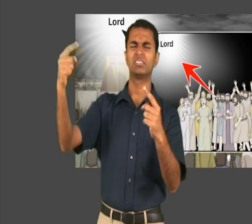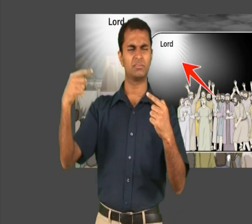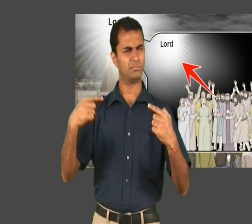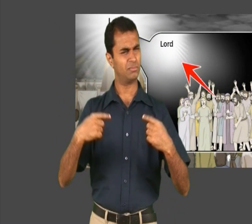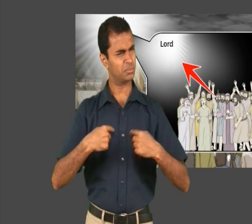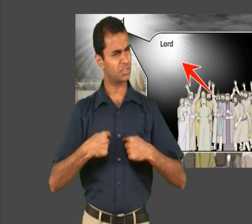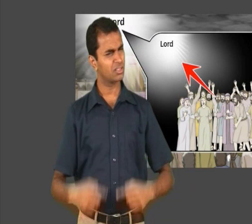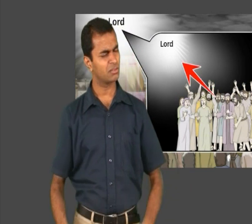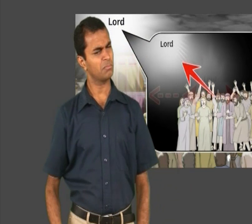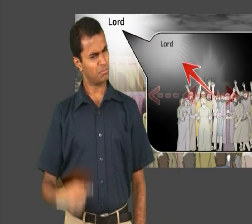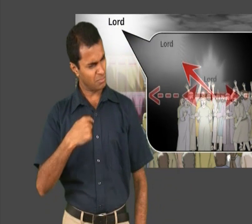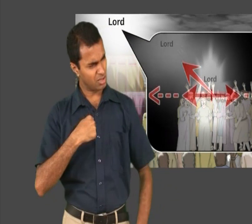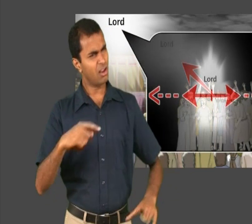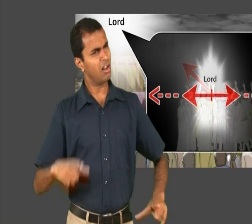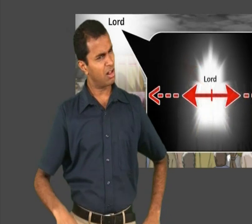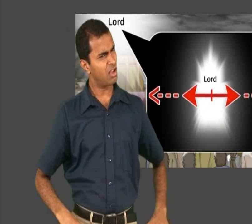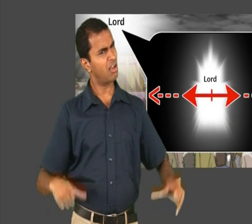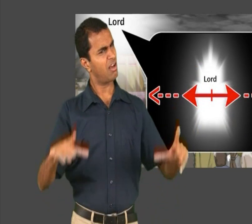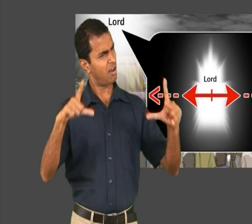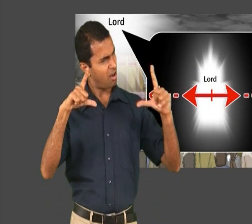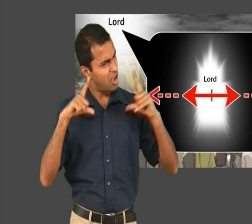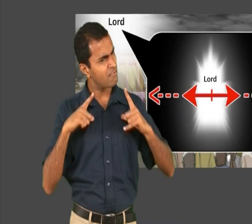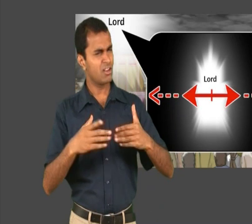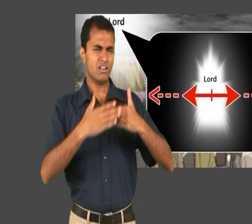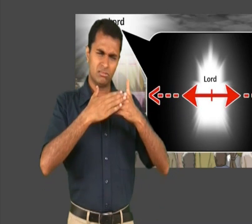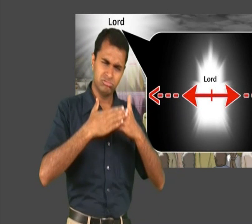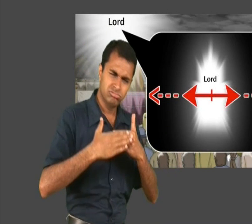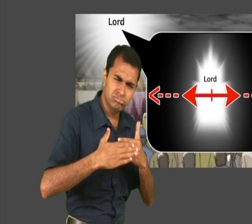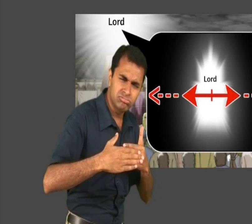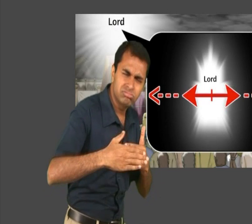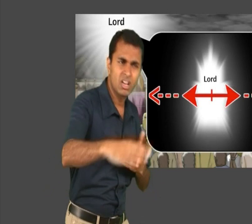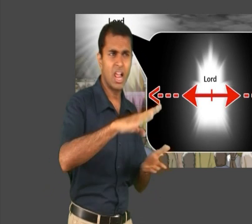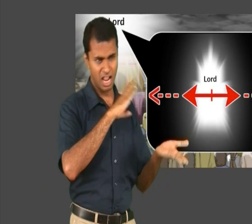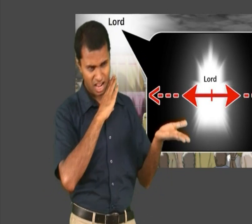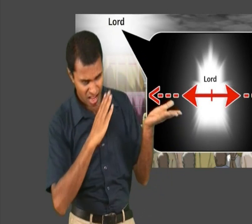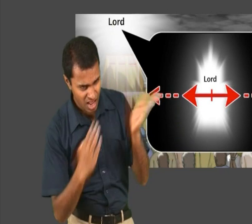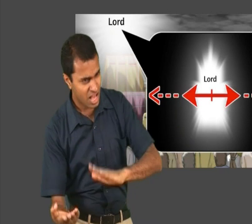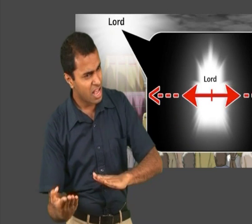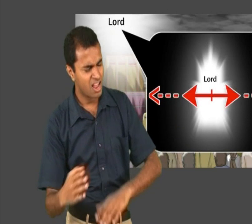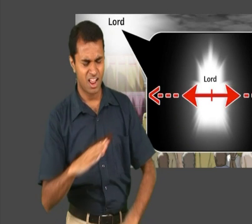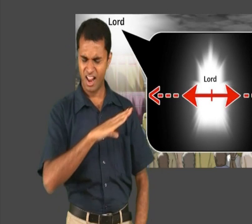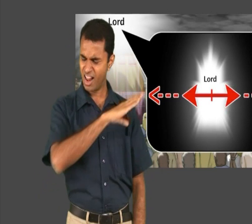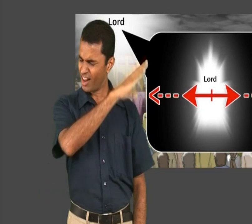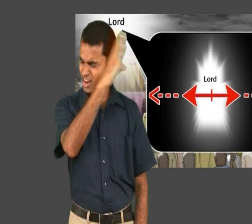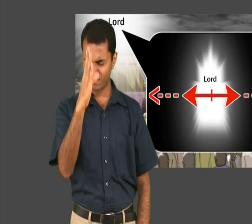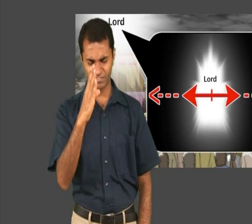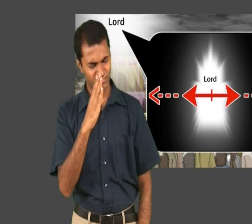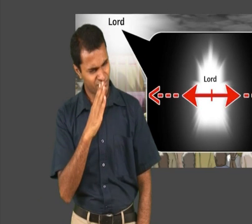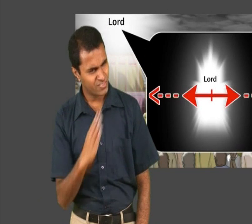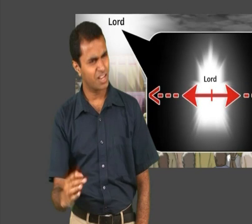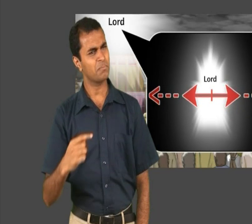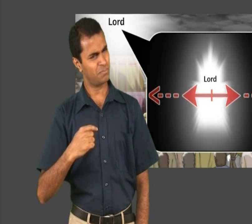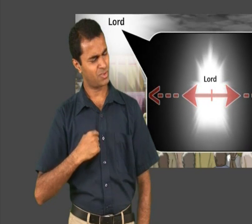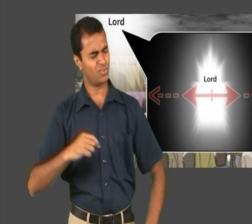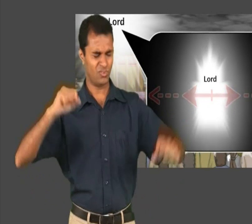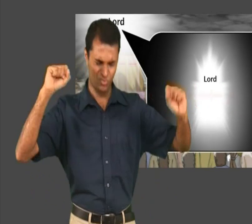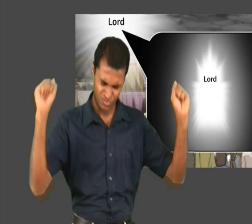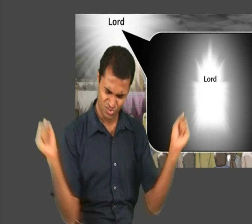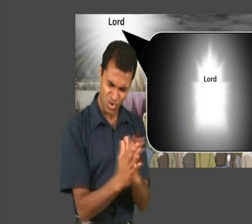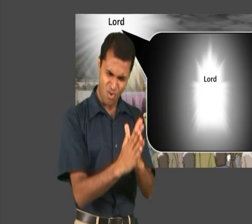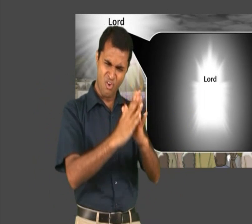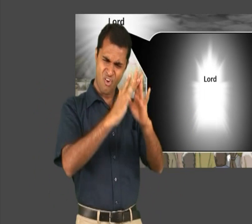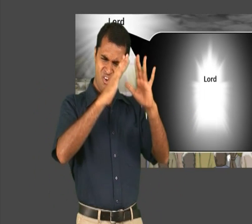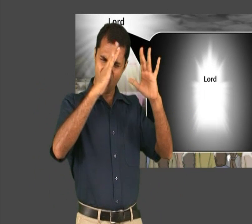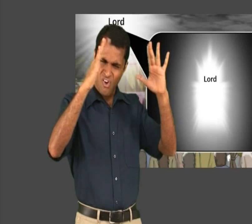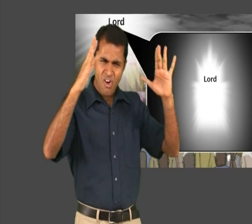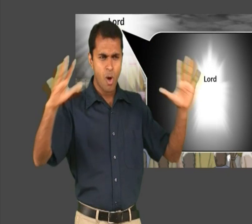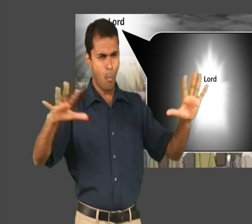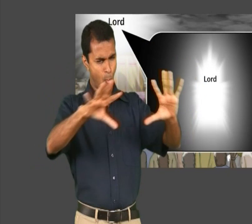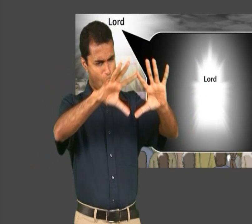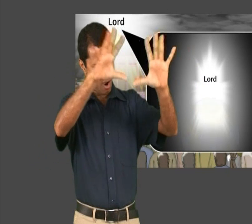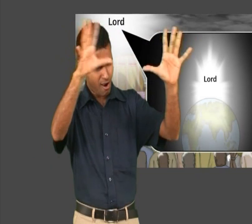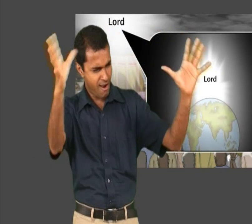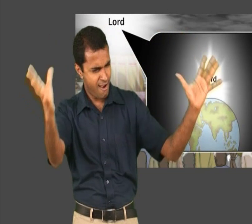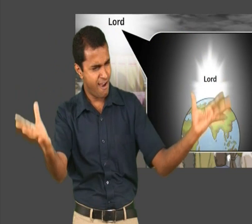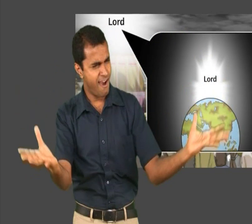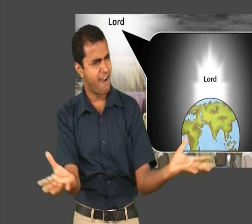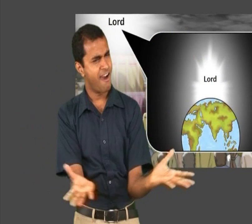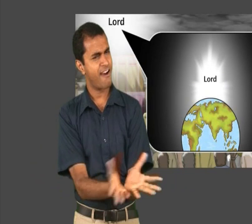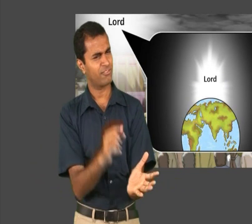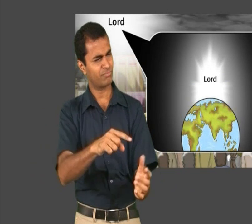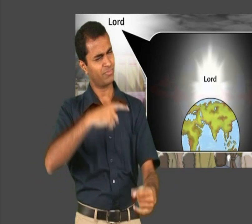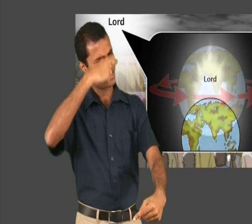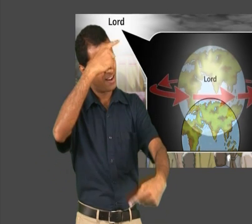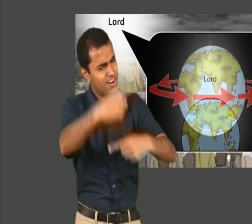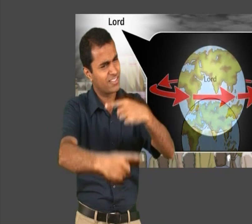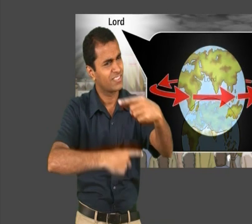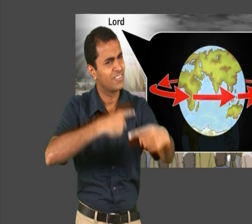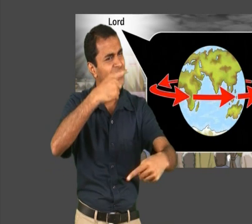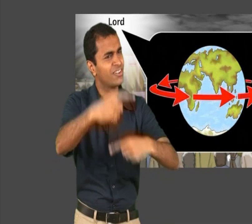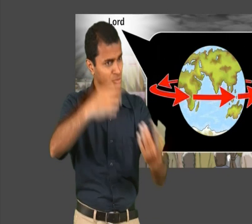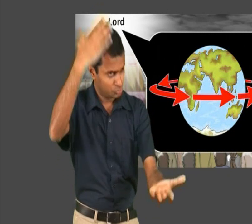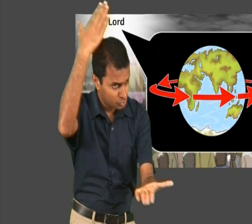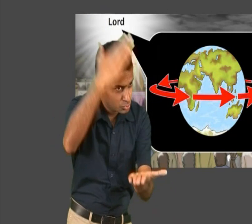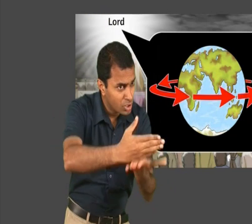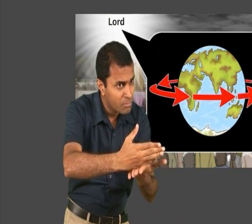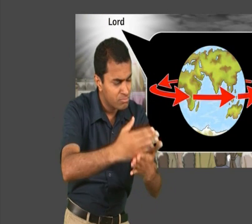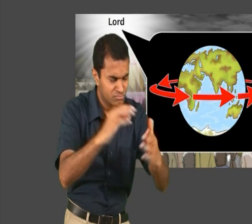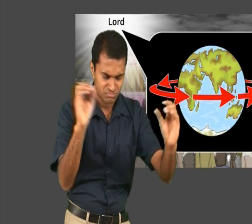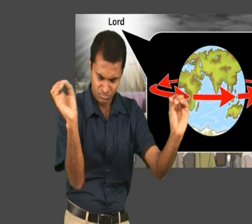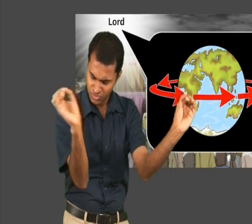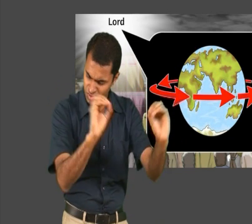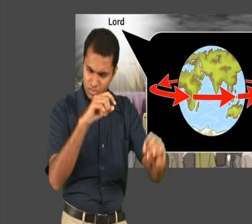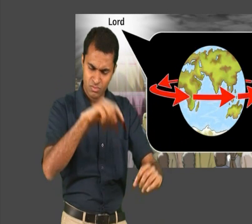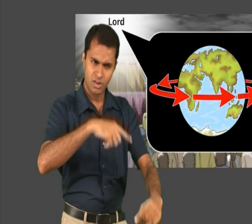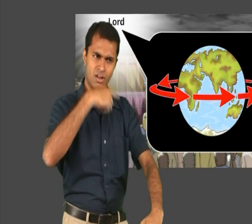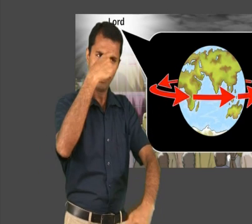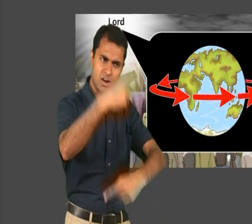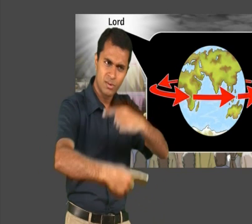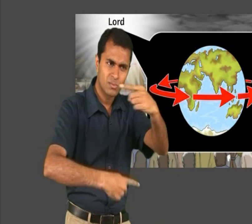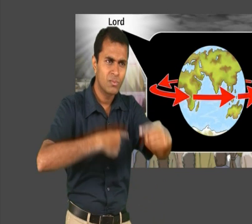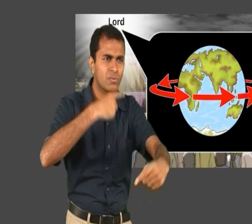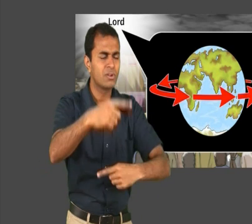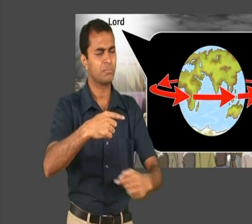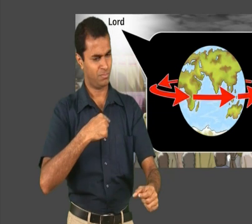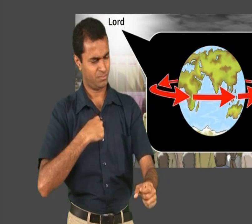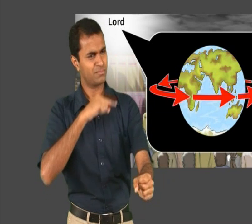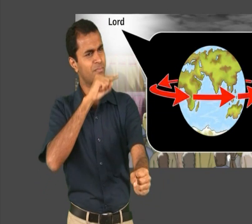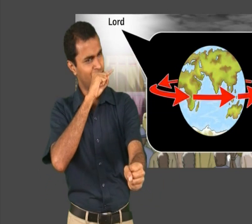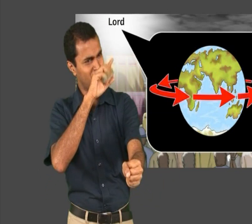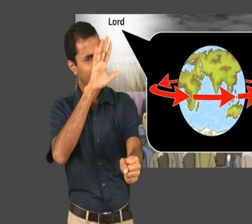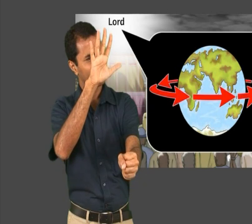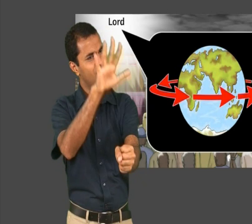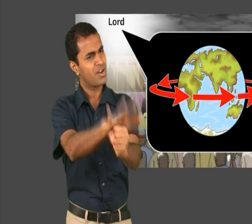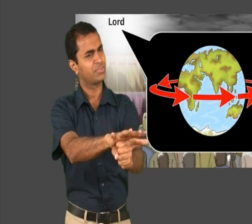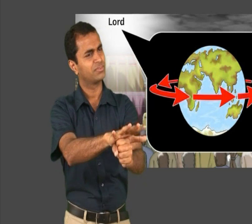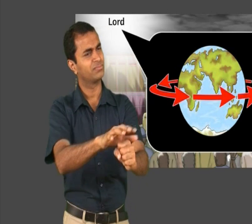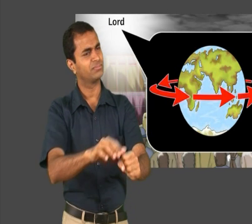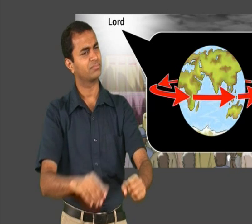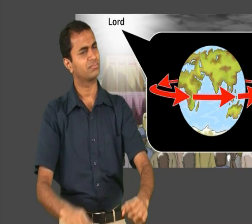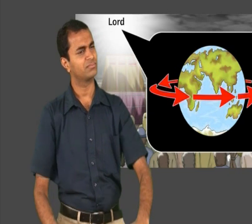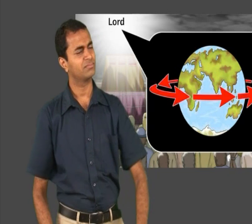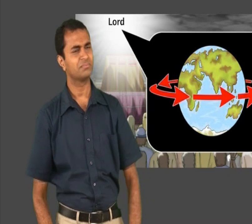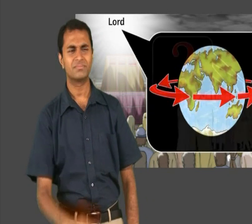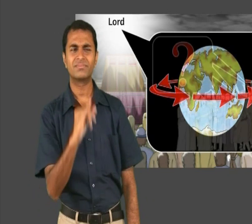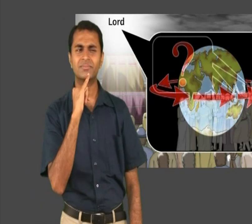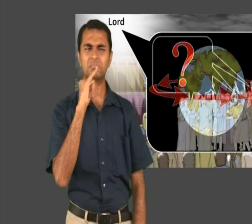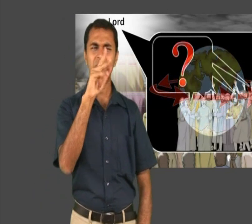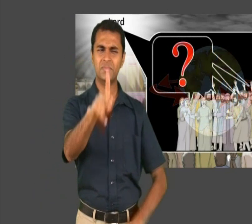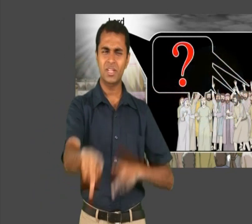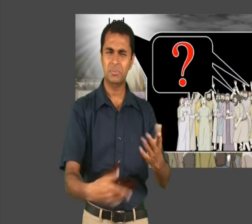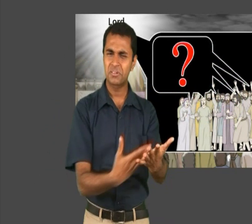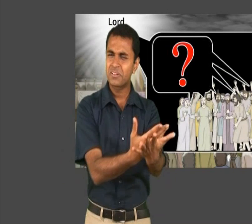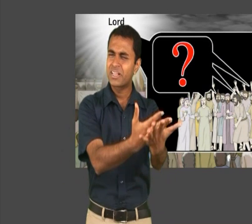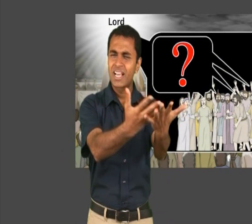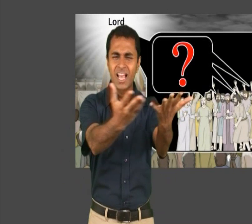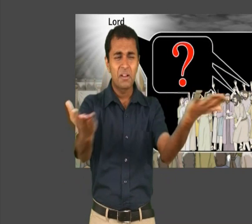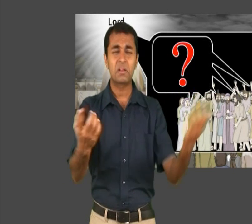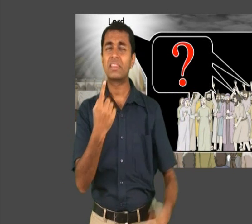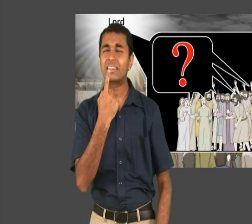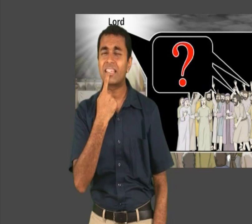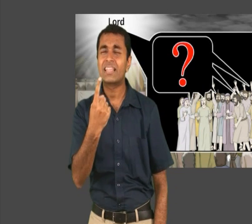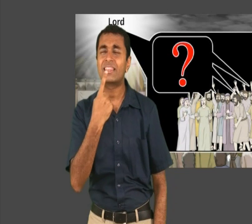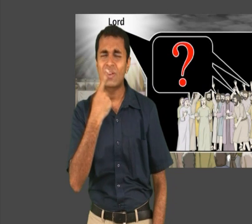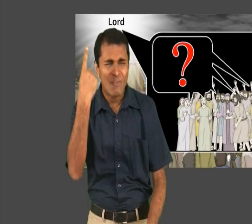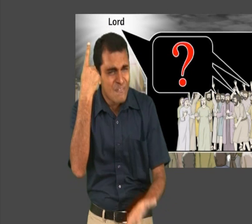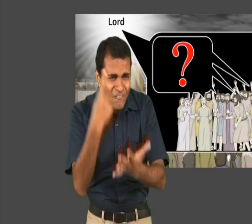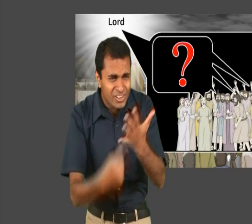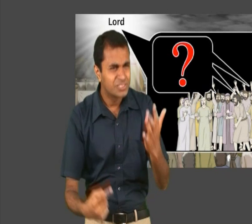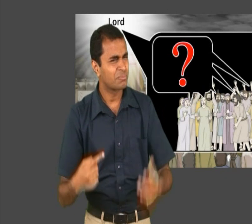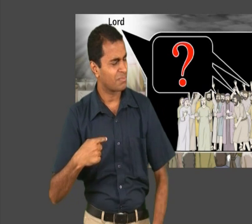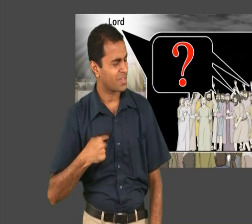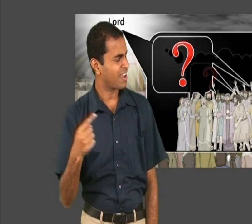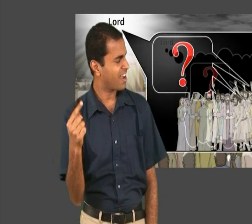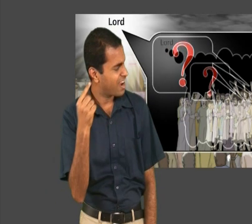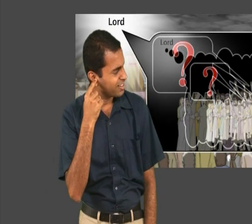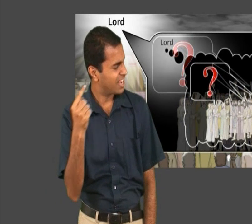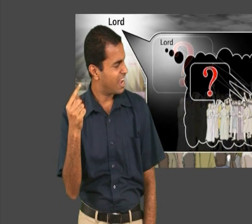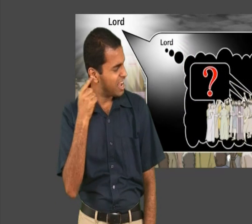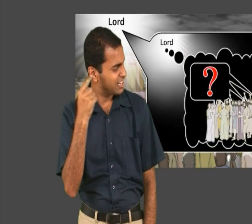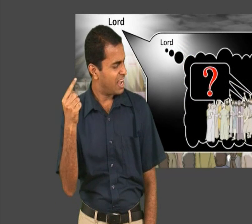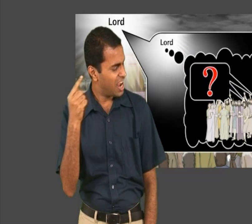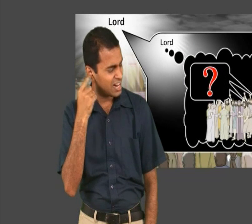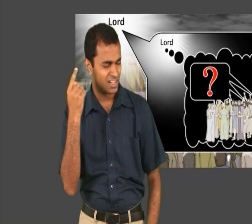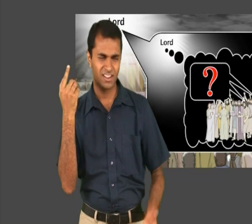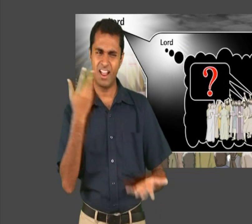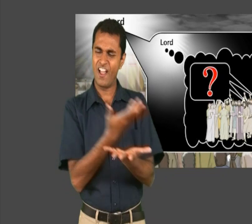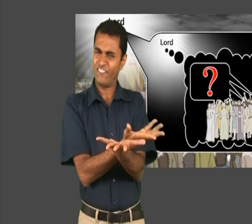So tell them: As surely as I live, declares the LORD, I will do to you exactly as I heard you say.